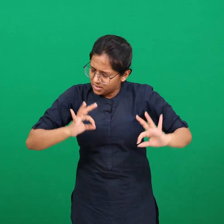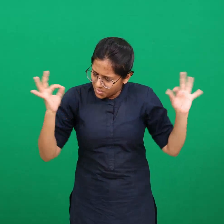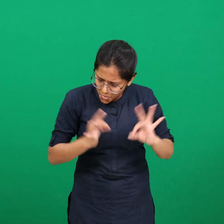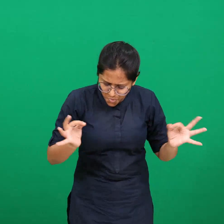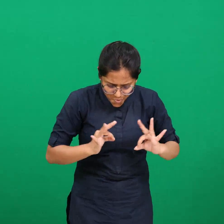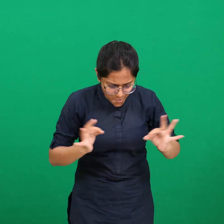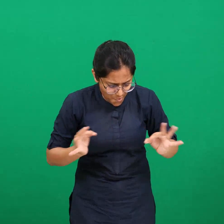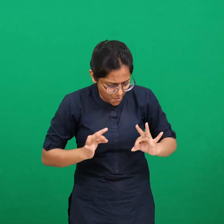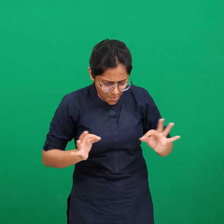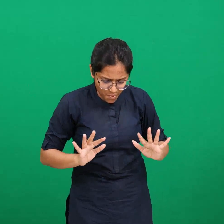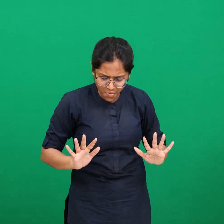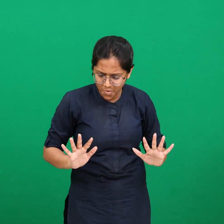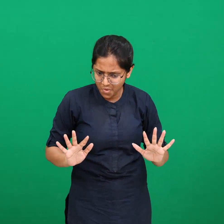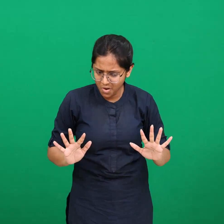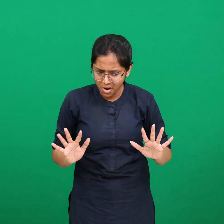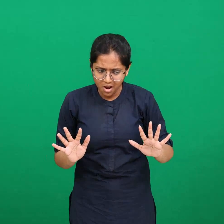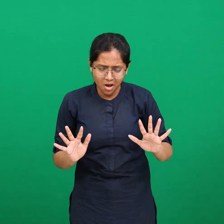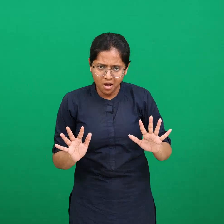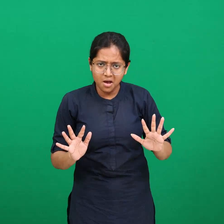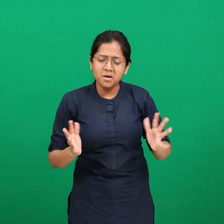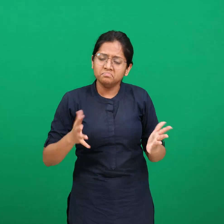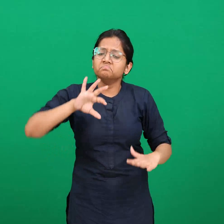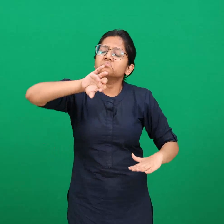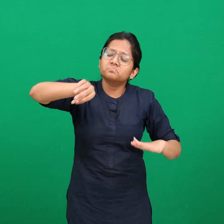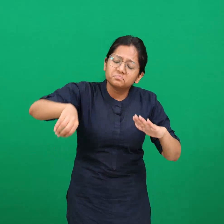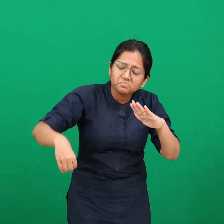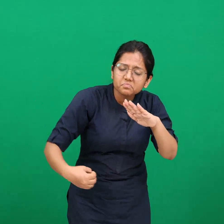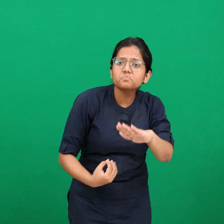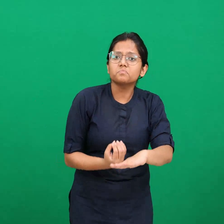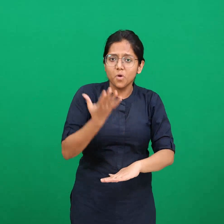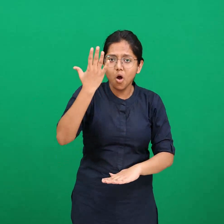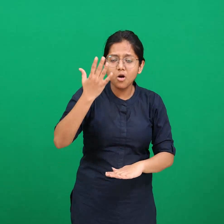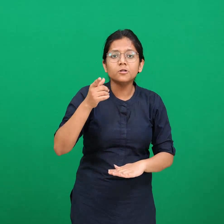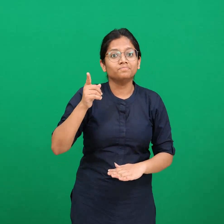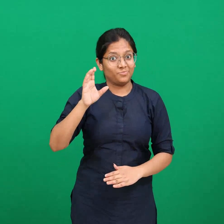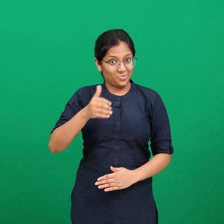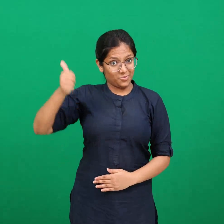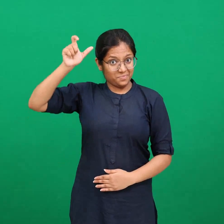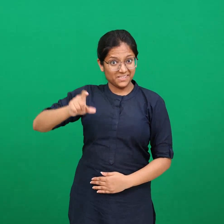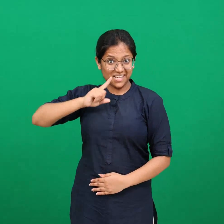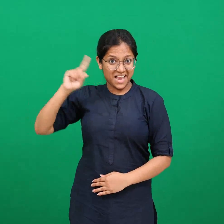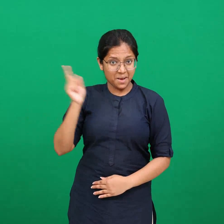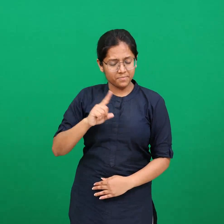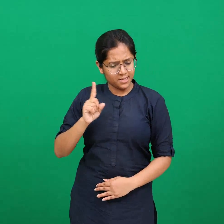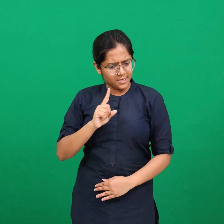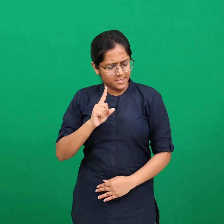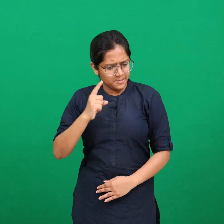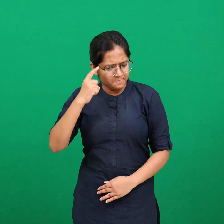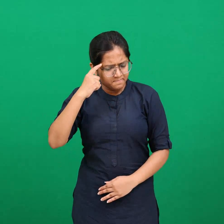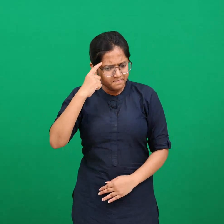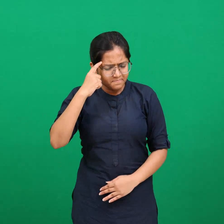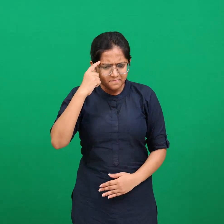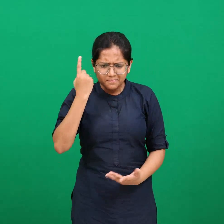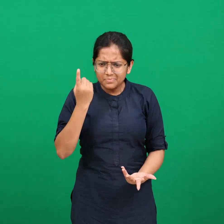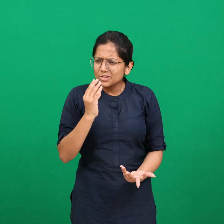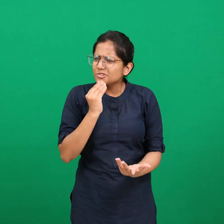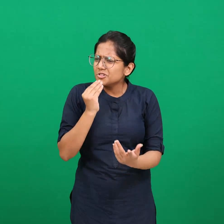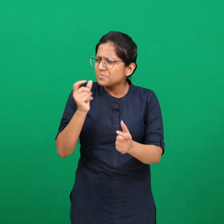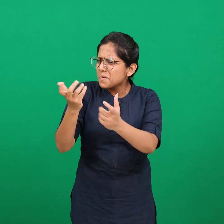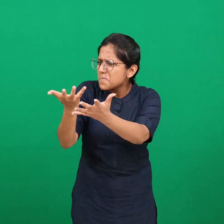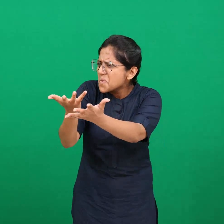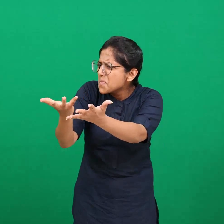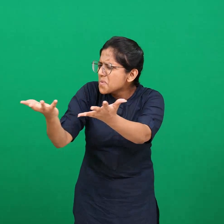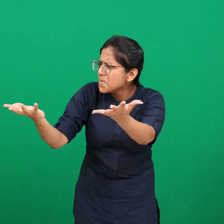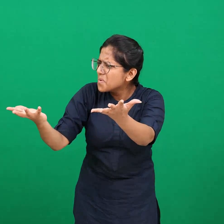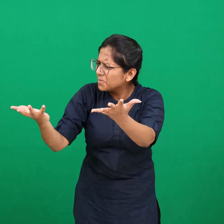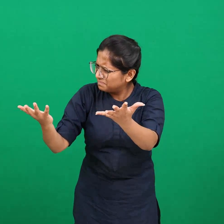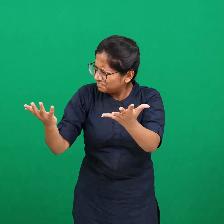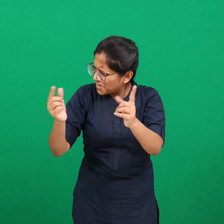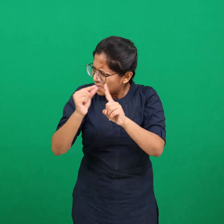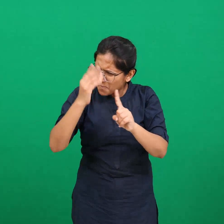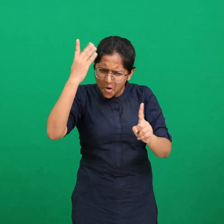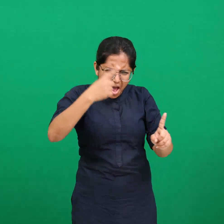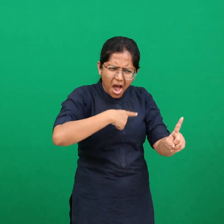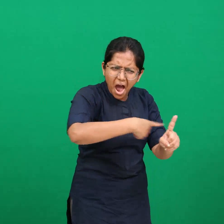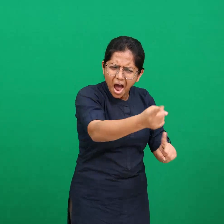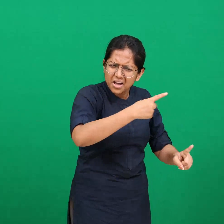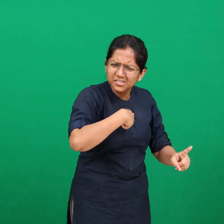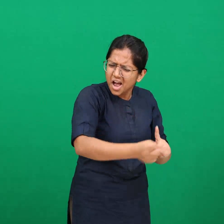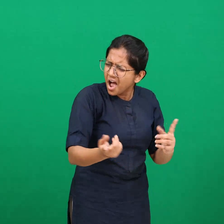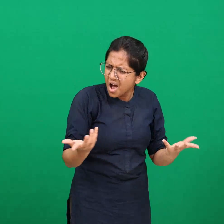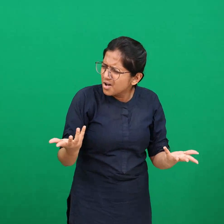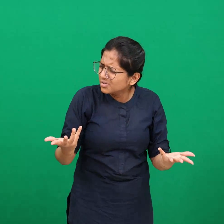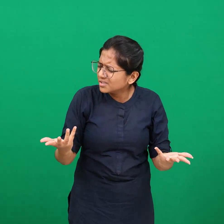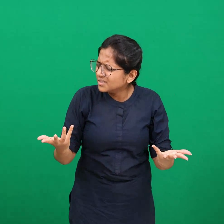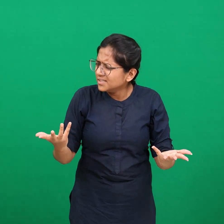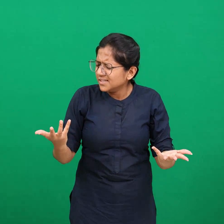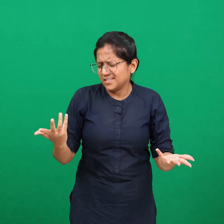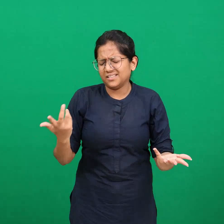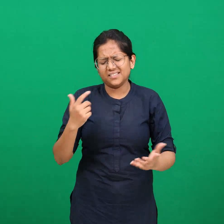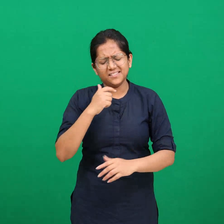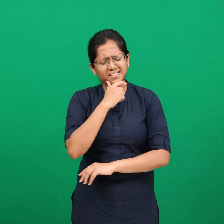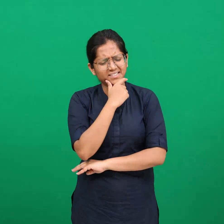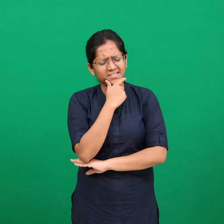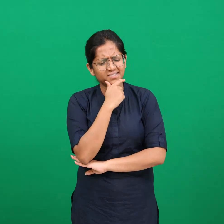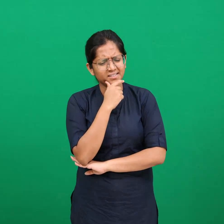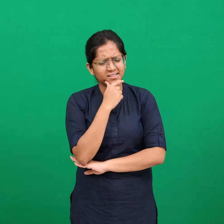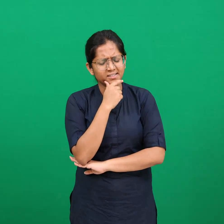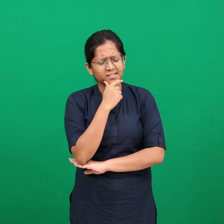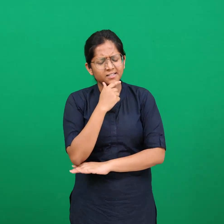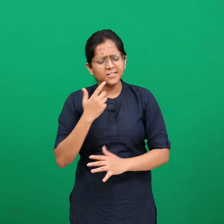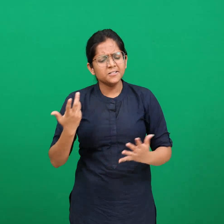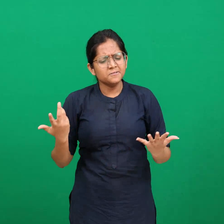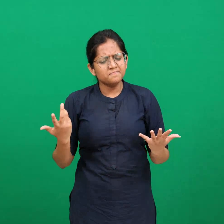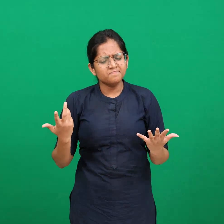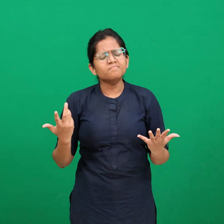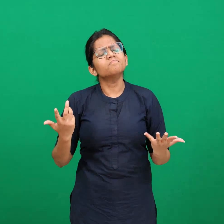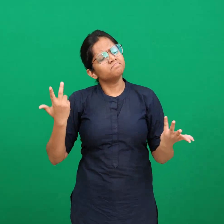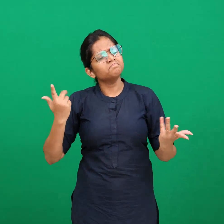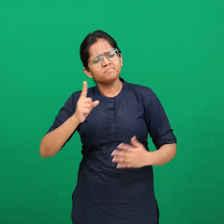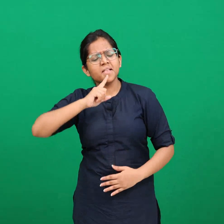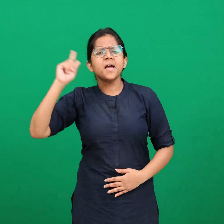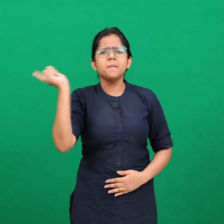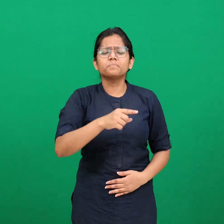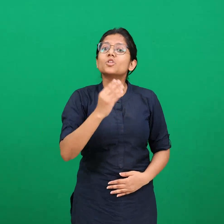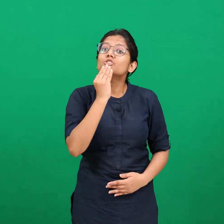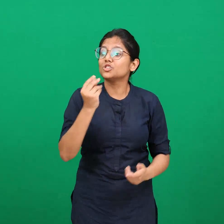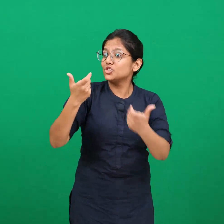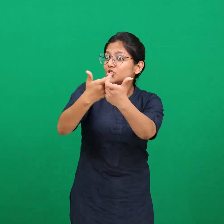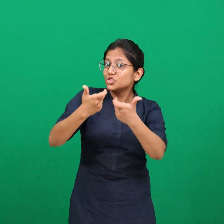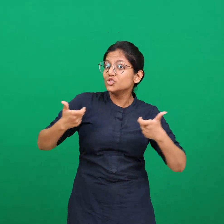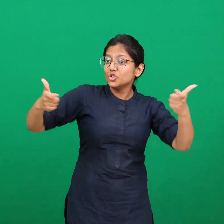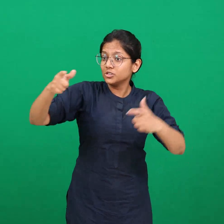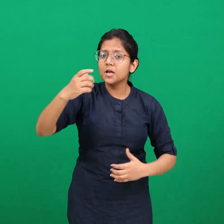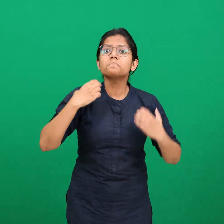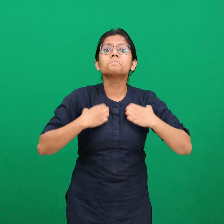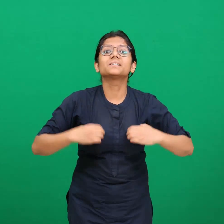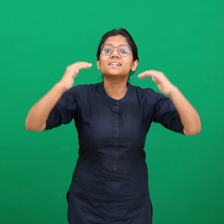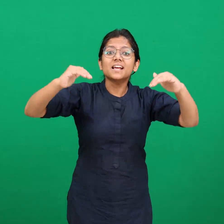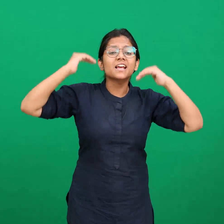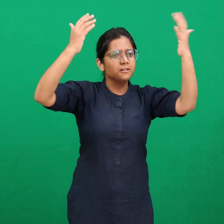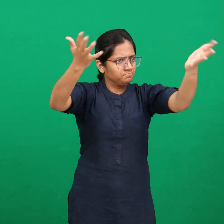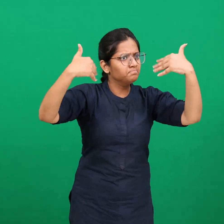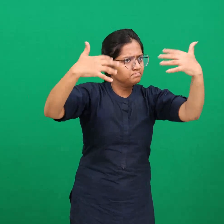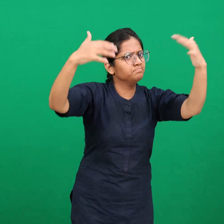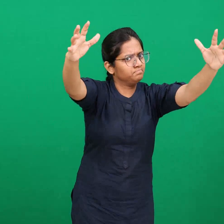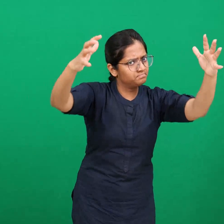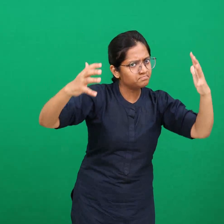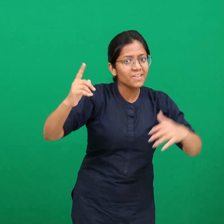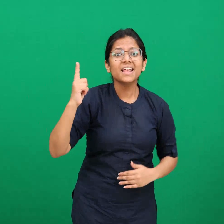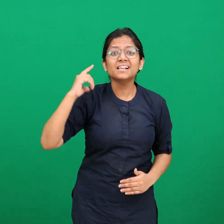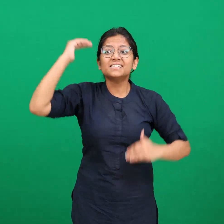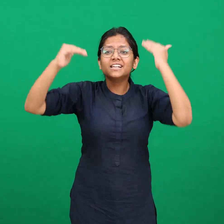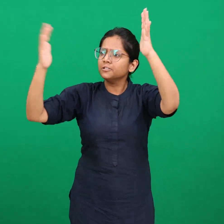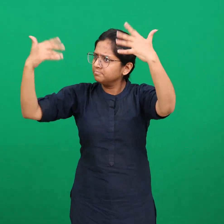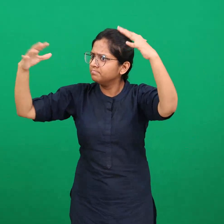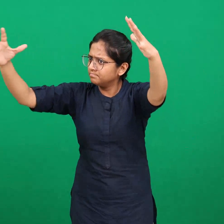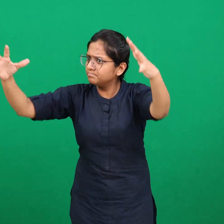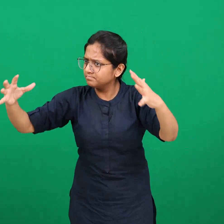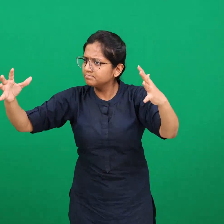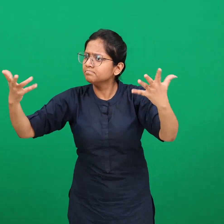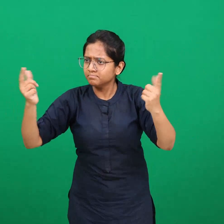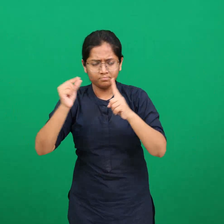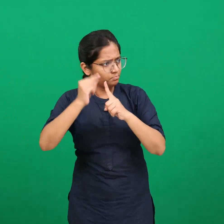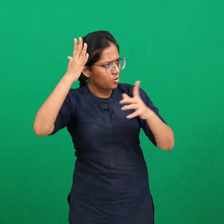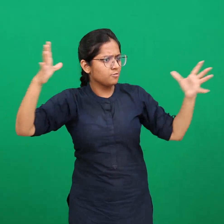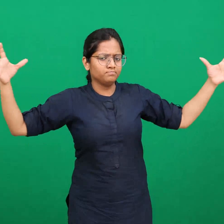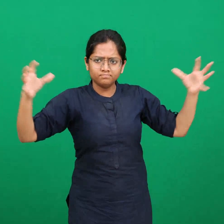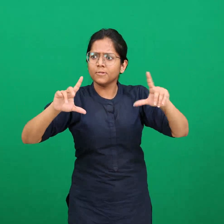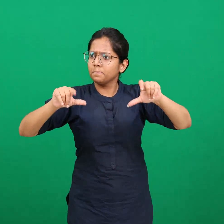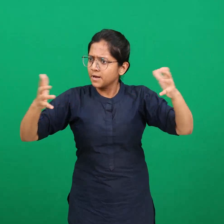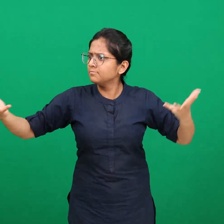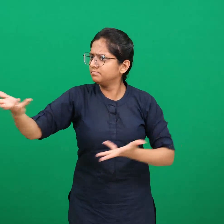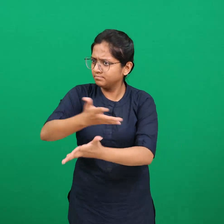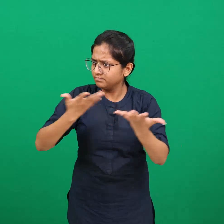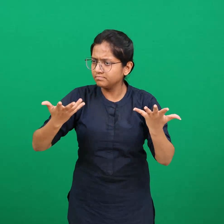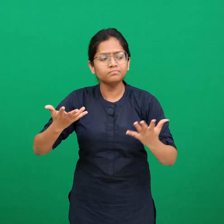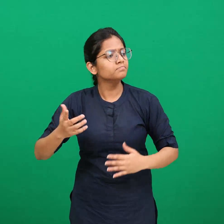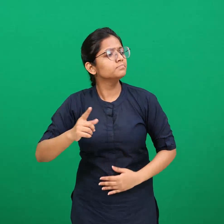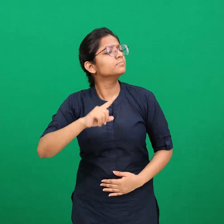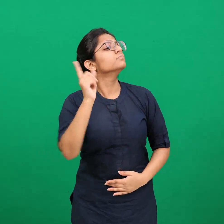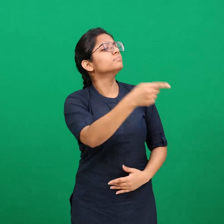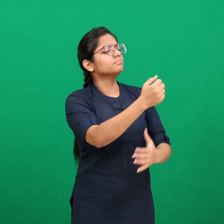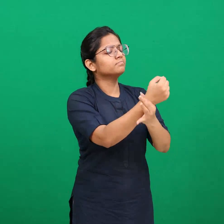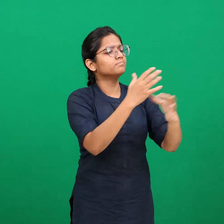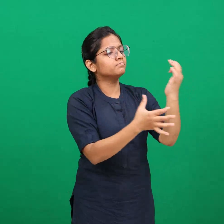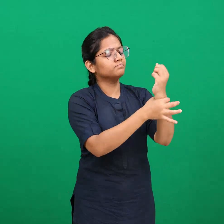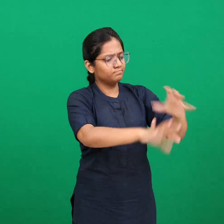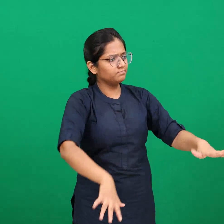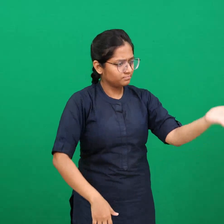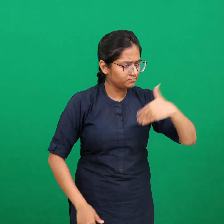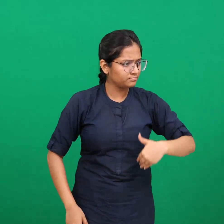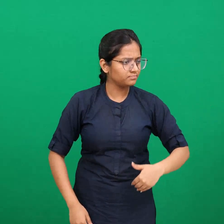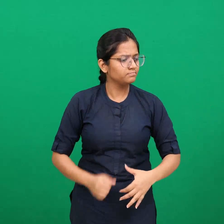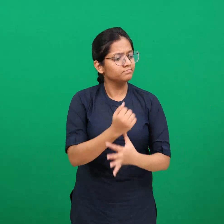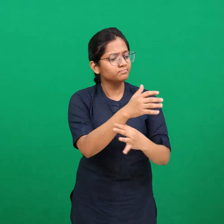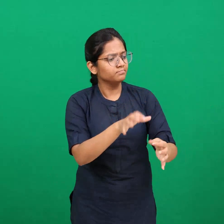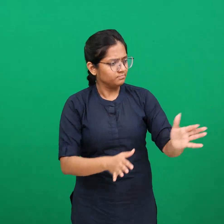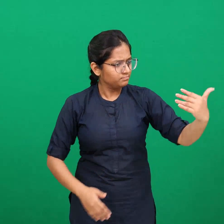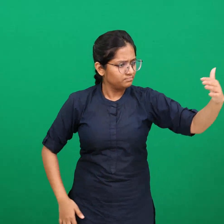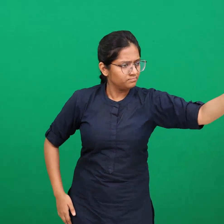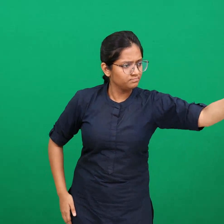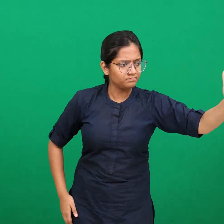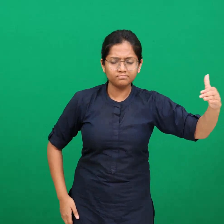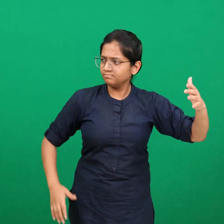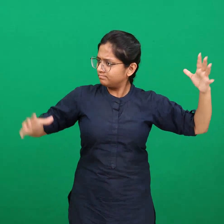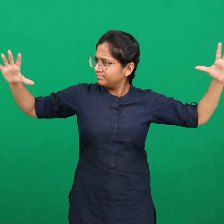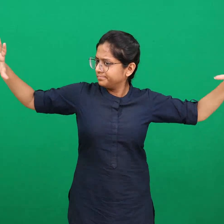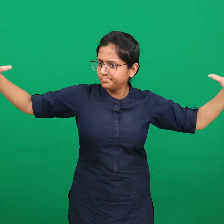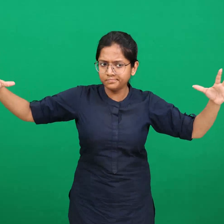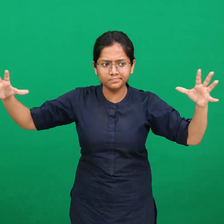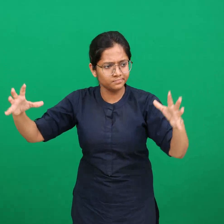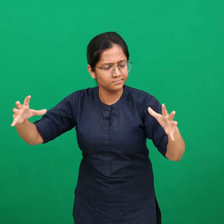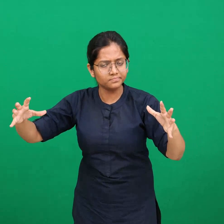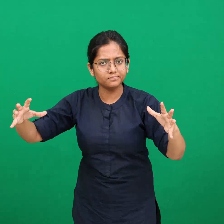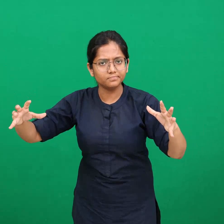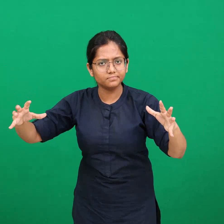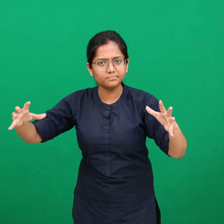The next day the commander, wanting to learn the real reason Paul was accused by the Jews, released him and ordered the chief priests and the whole Sanhedrin to assemble.